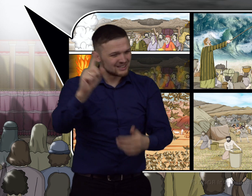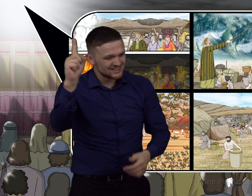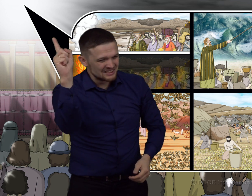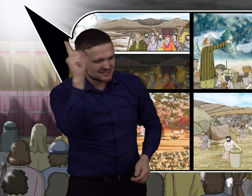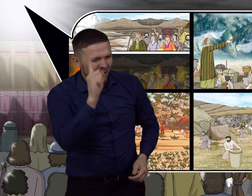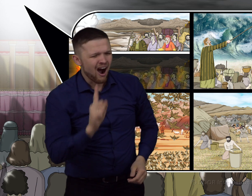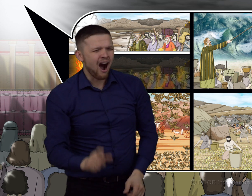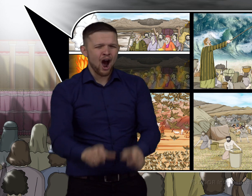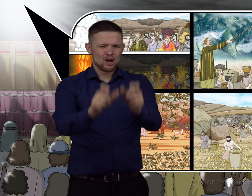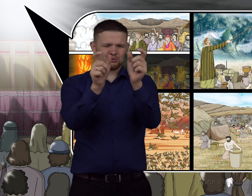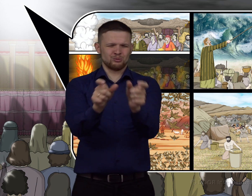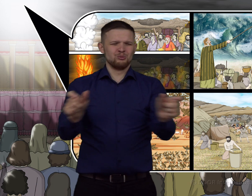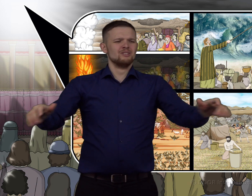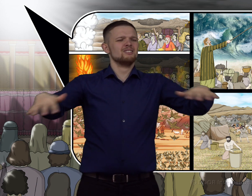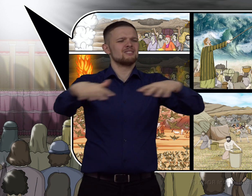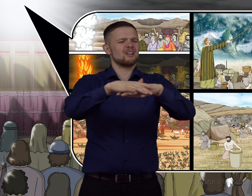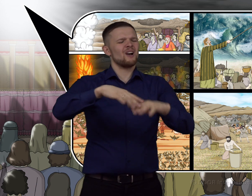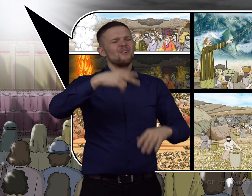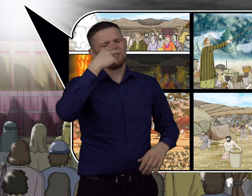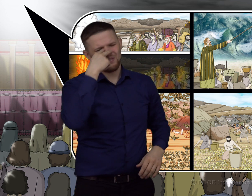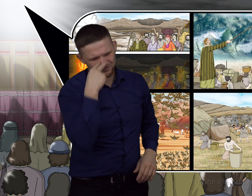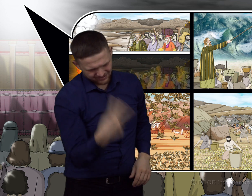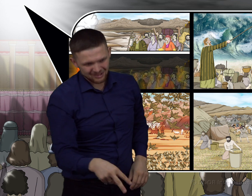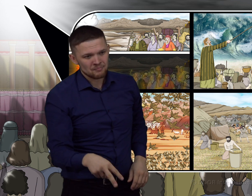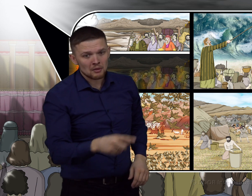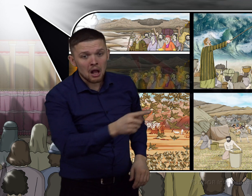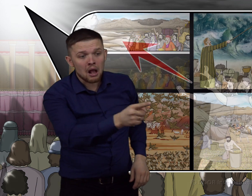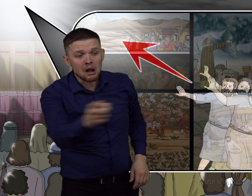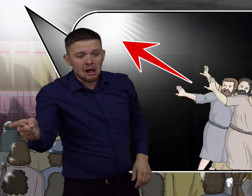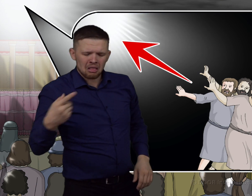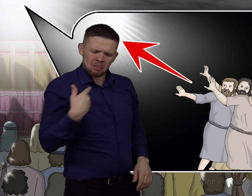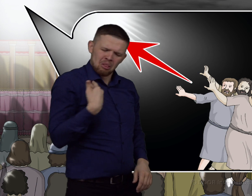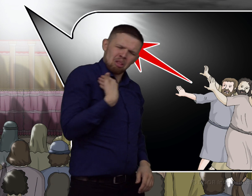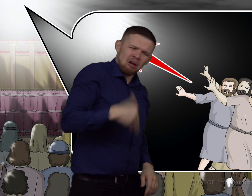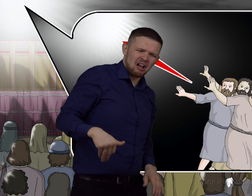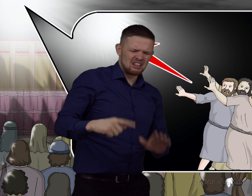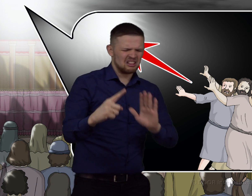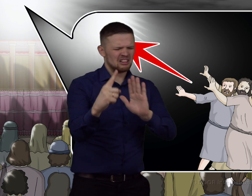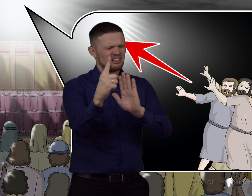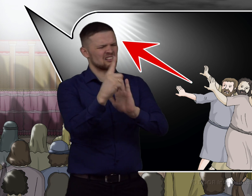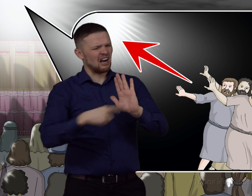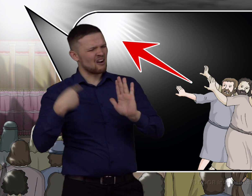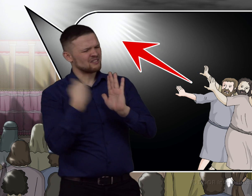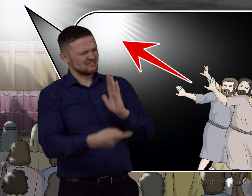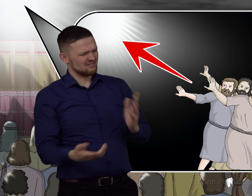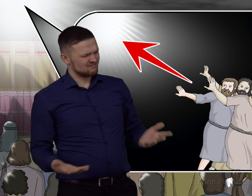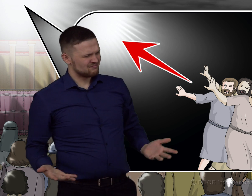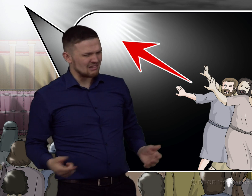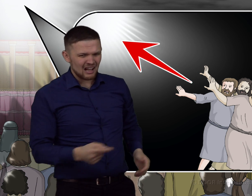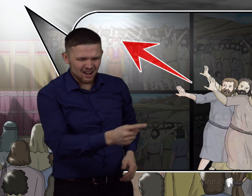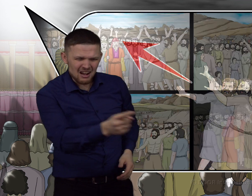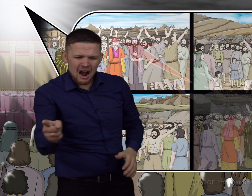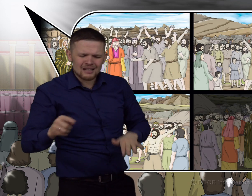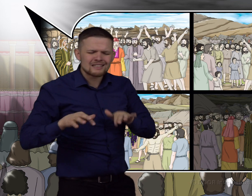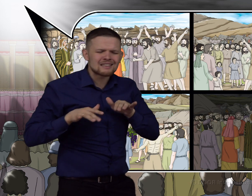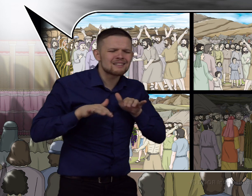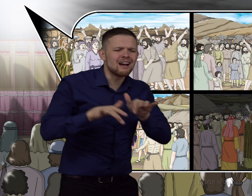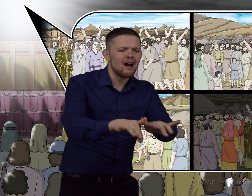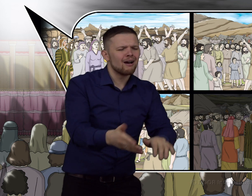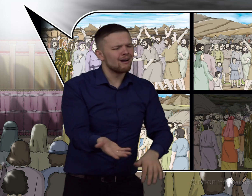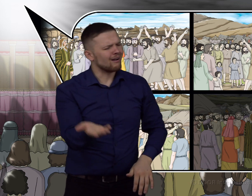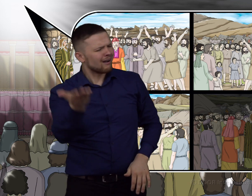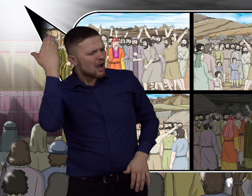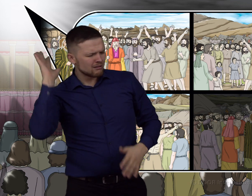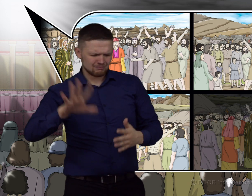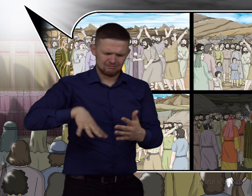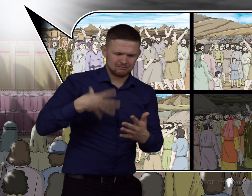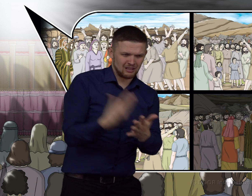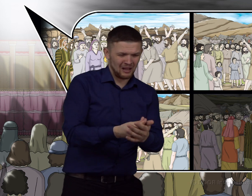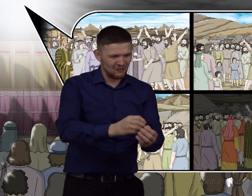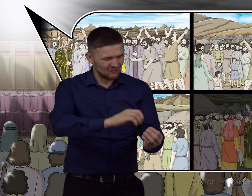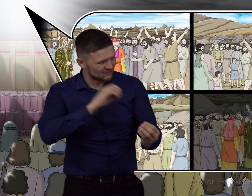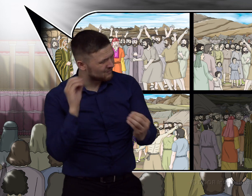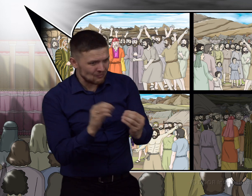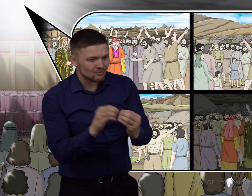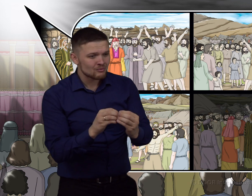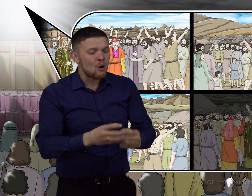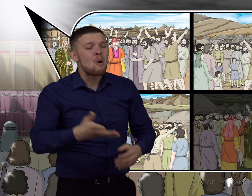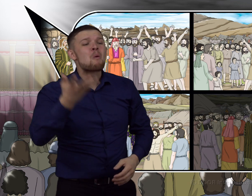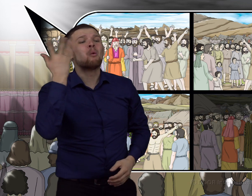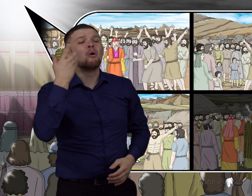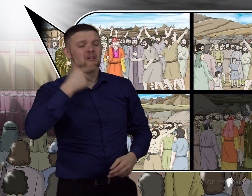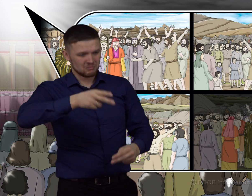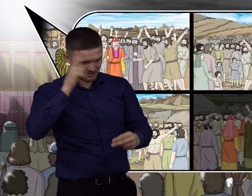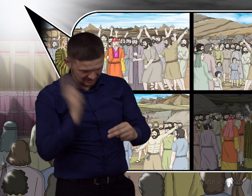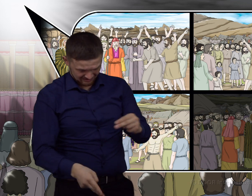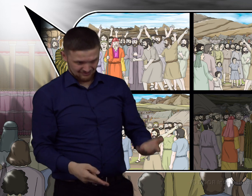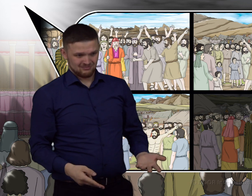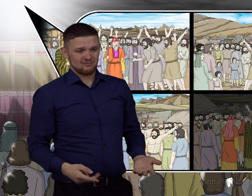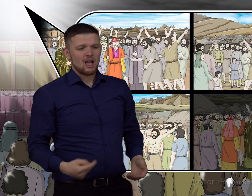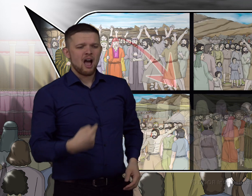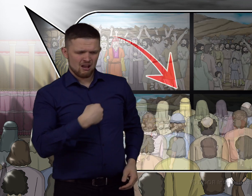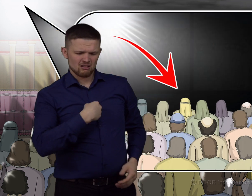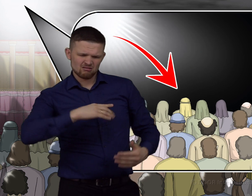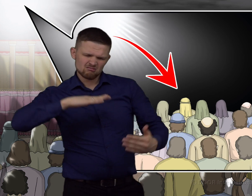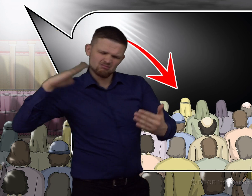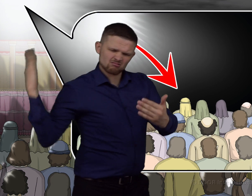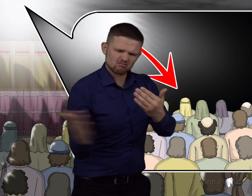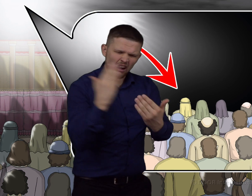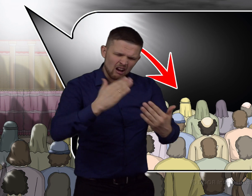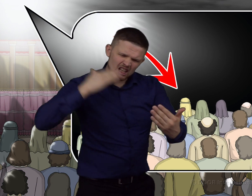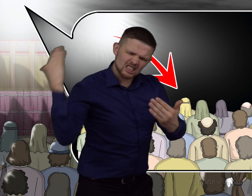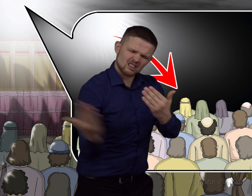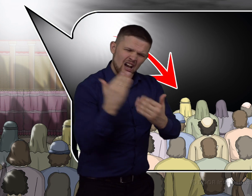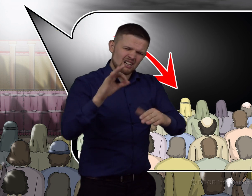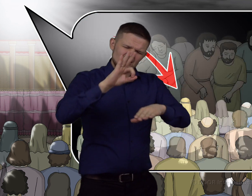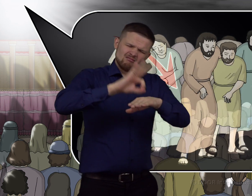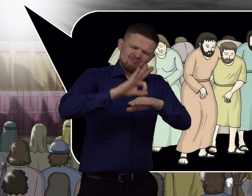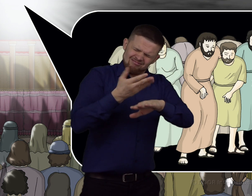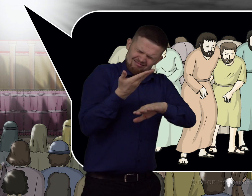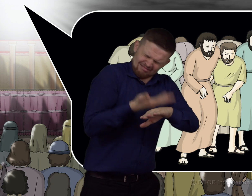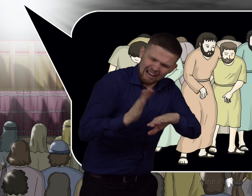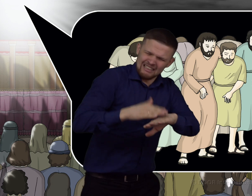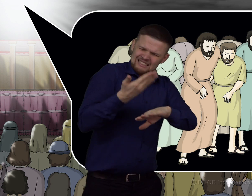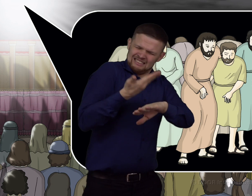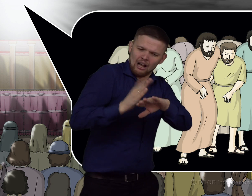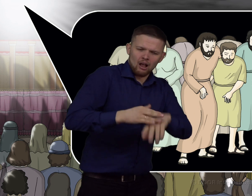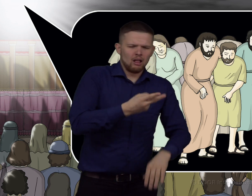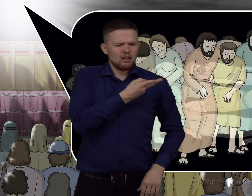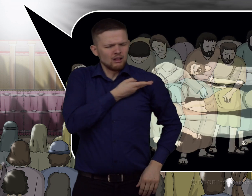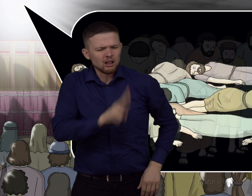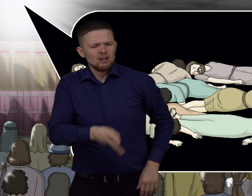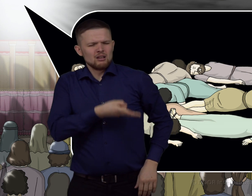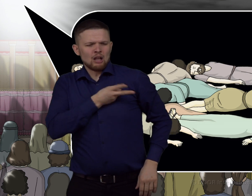How long will they refuse to believe in Me, despite all the signs I have performed among them?